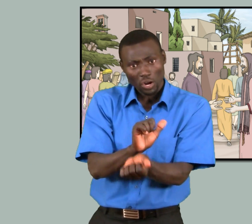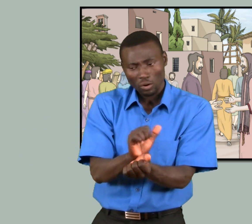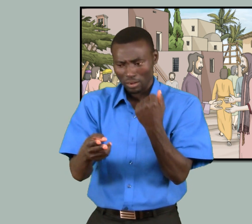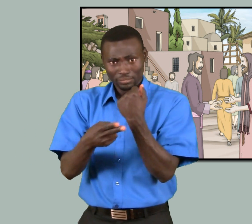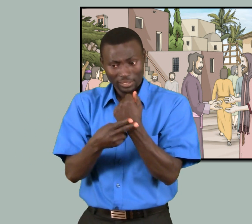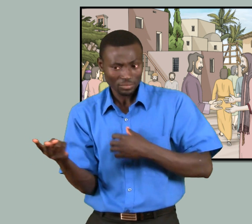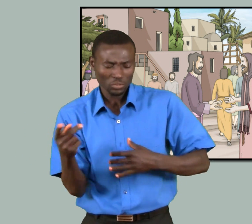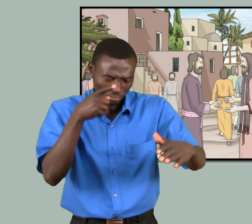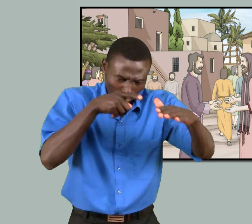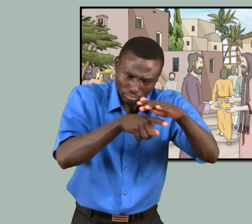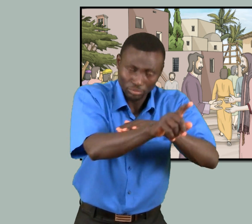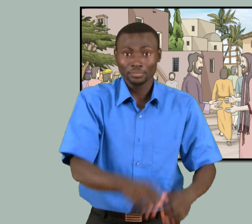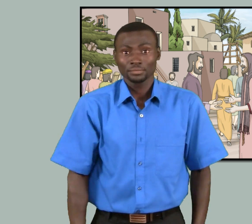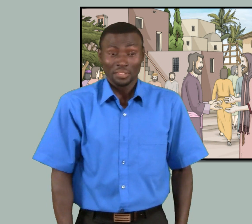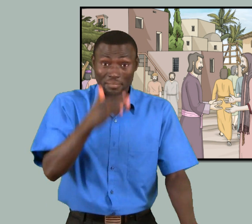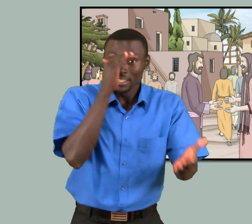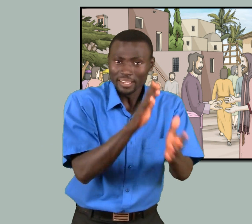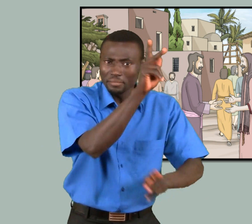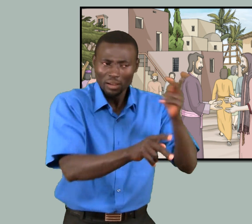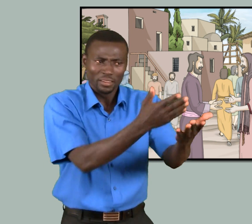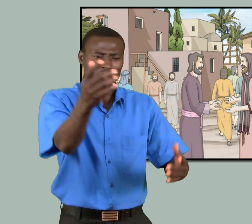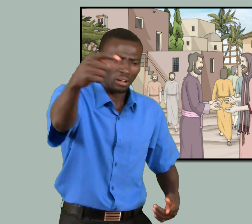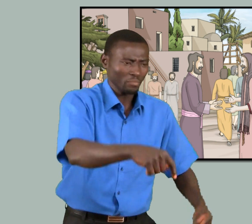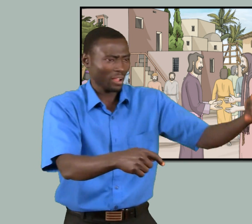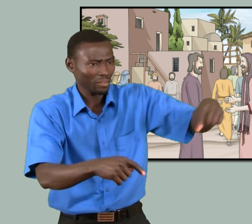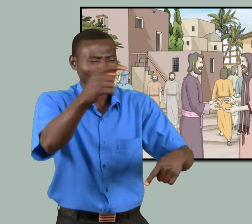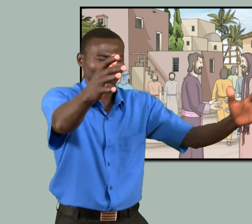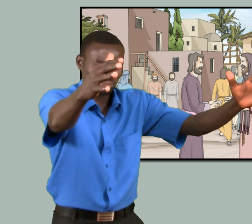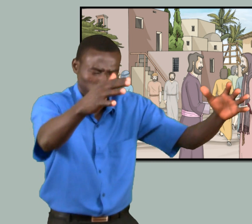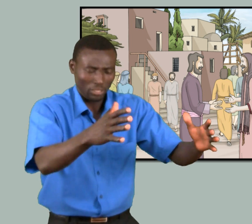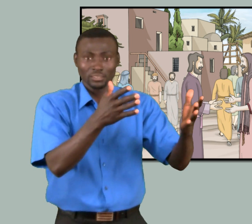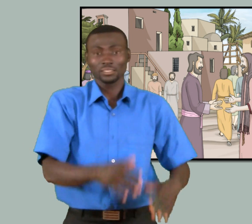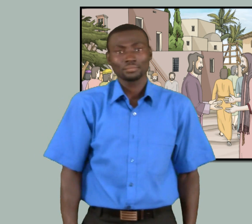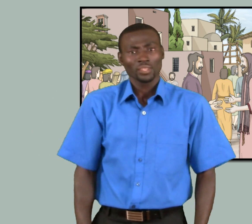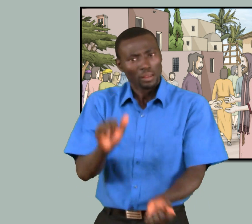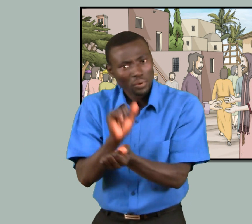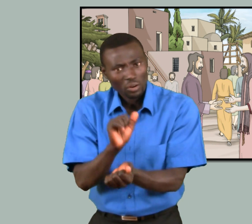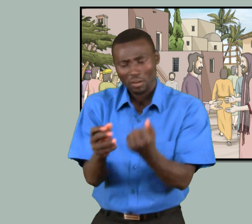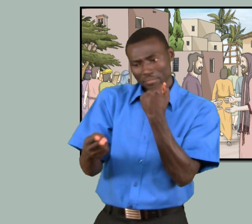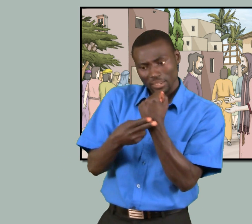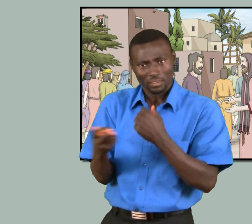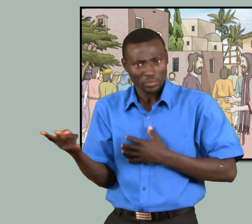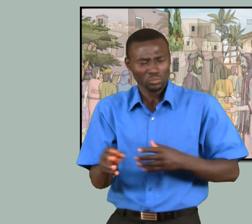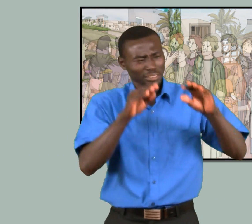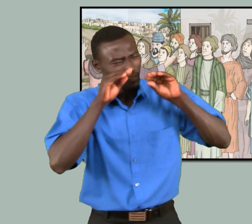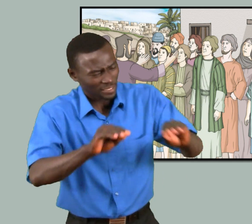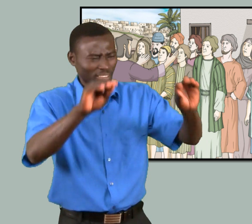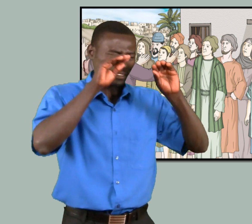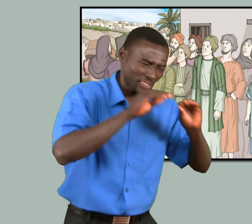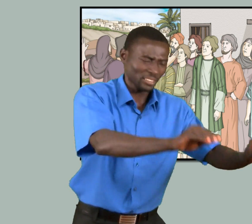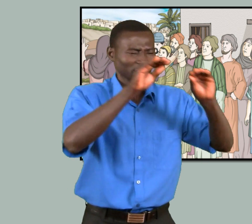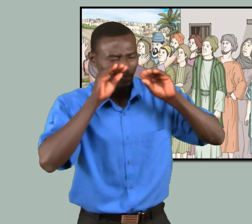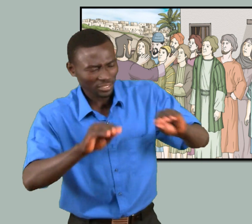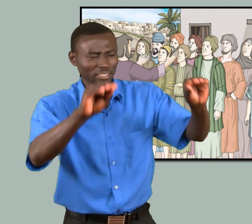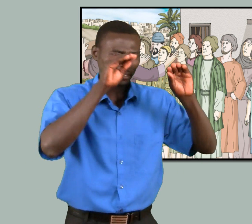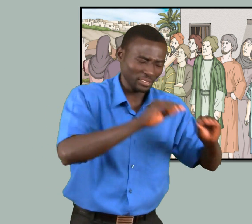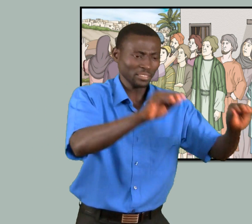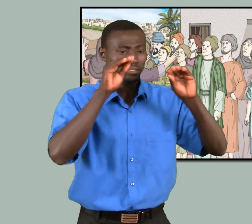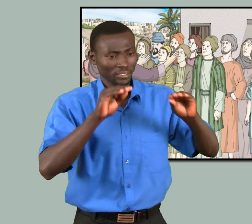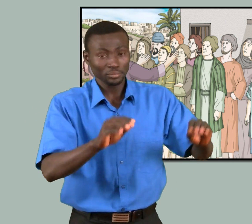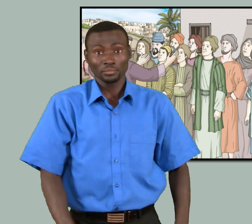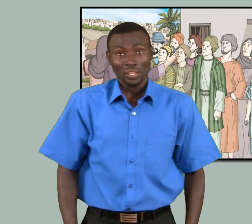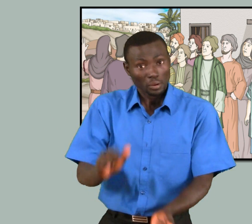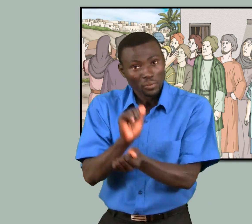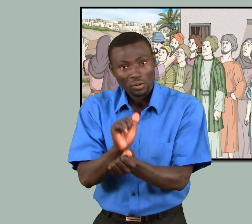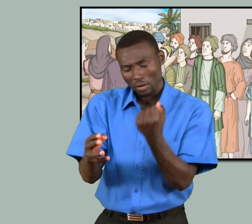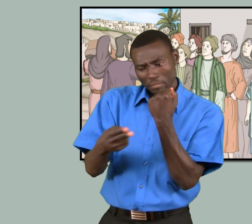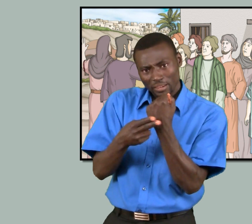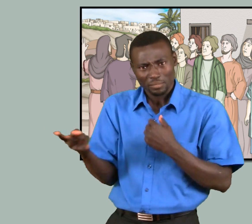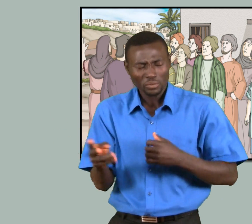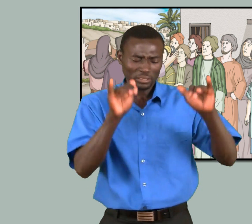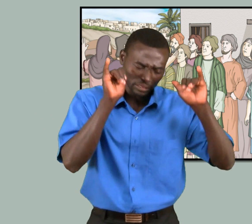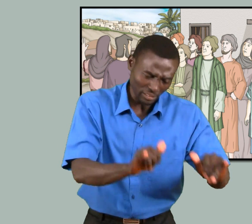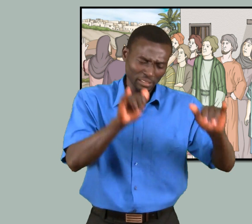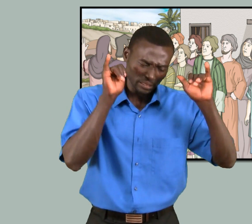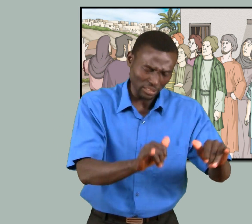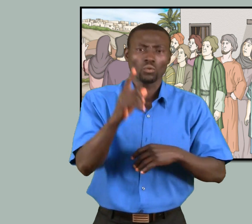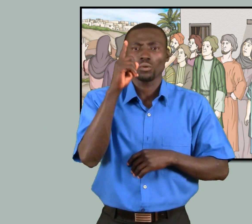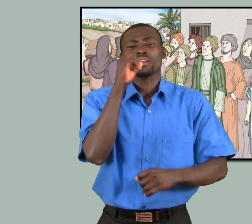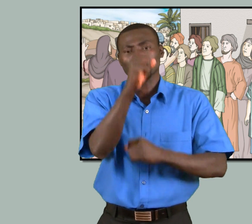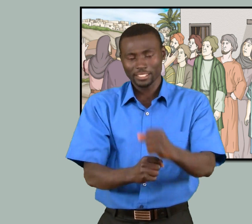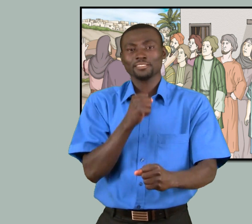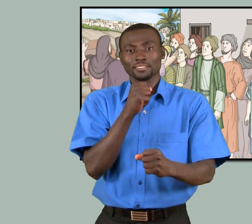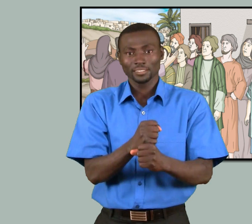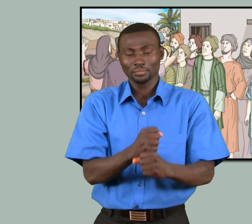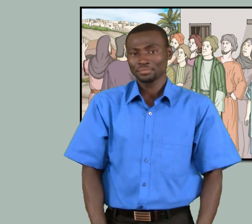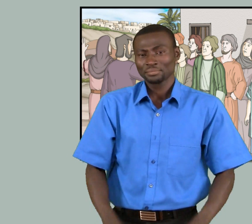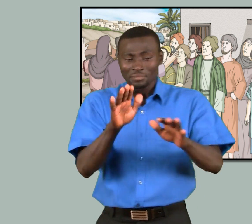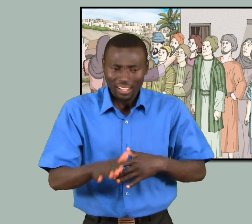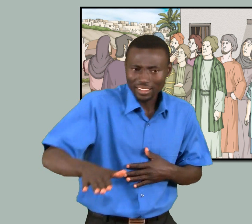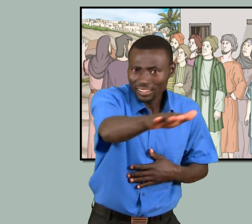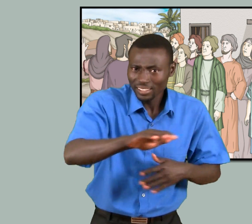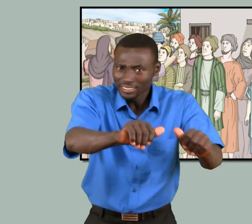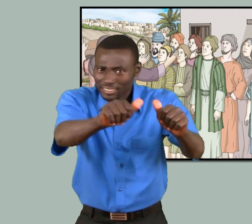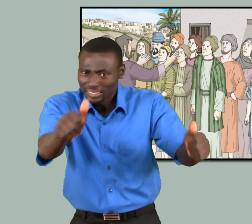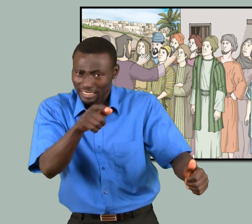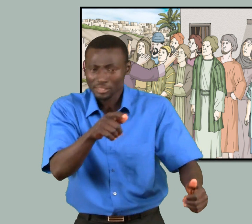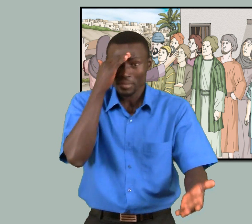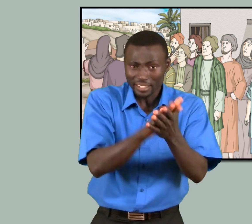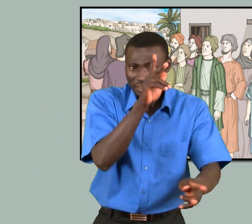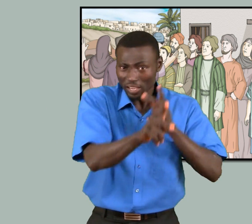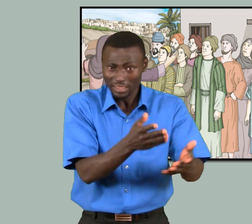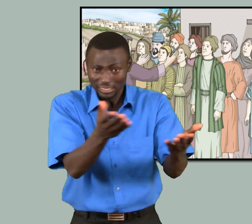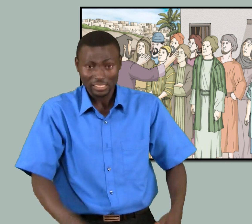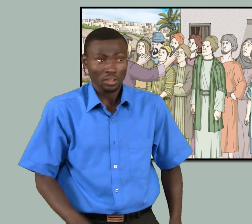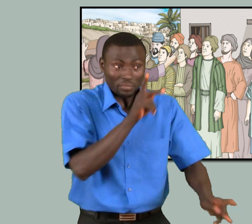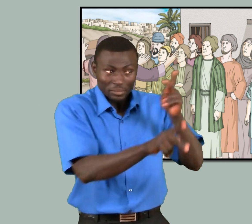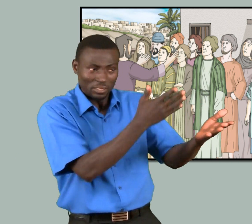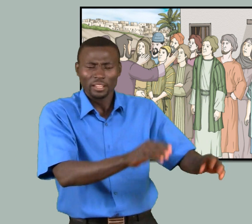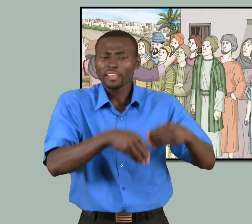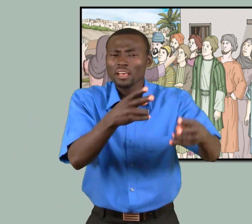So for a full year they met together with the church and taught large numbers of people.